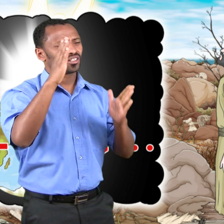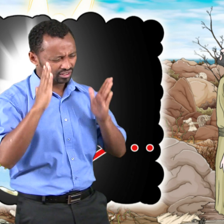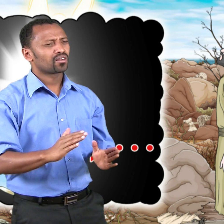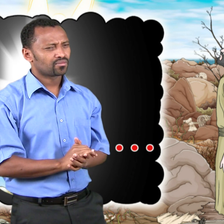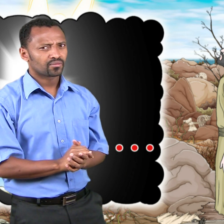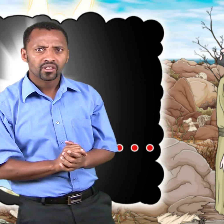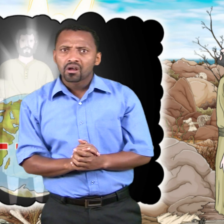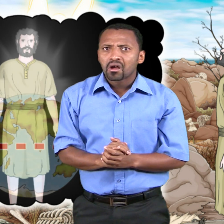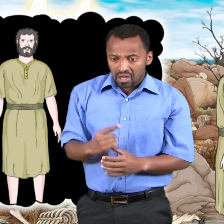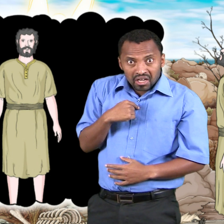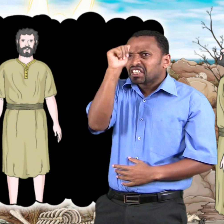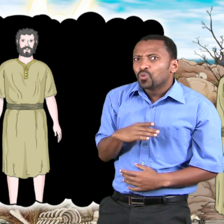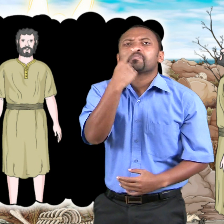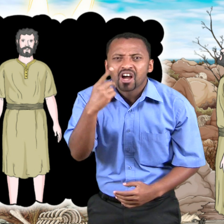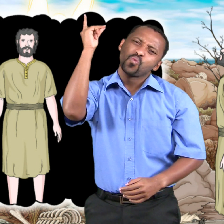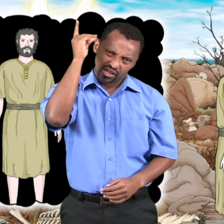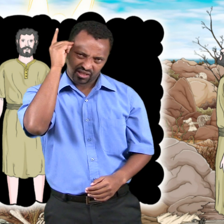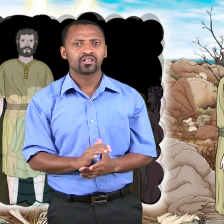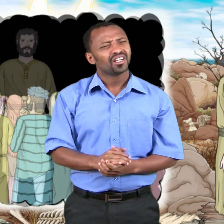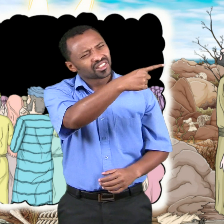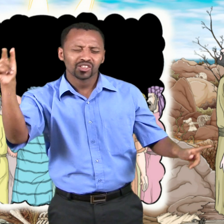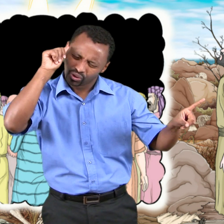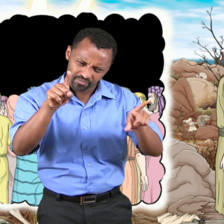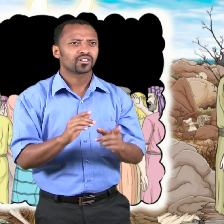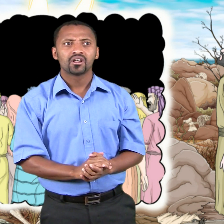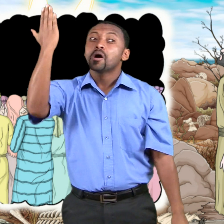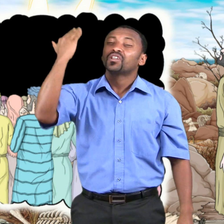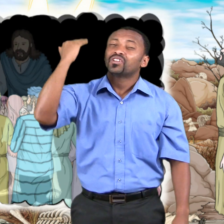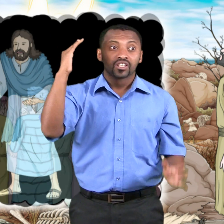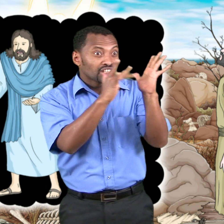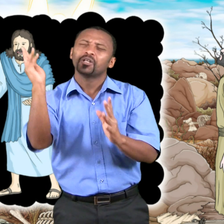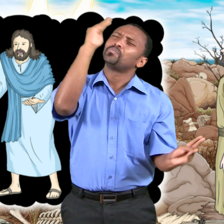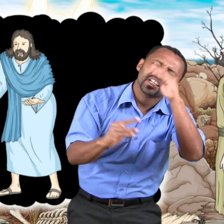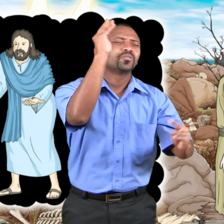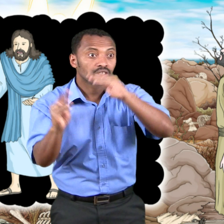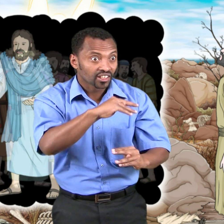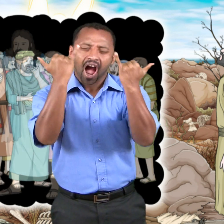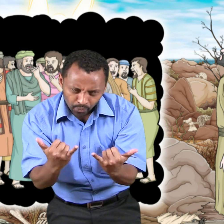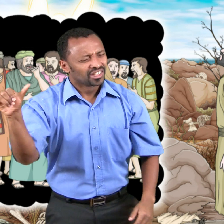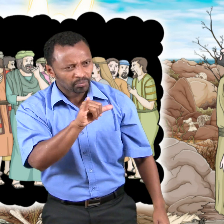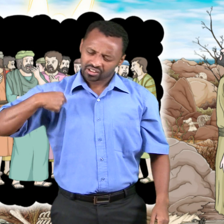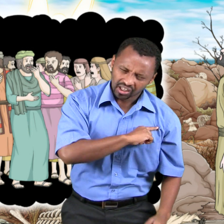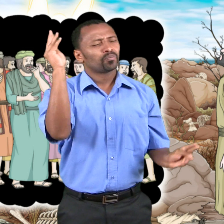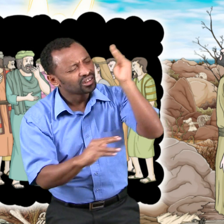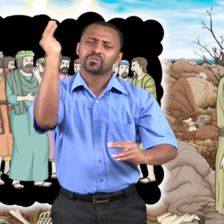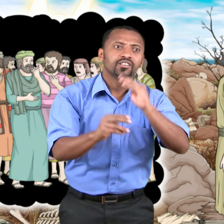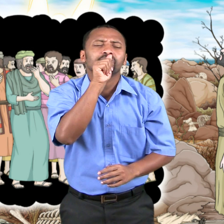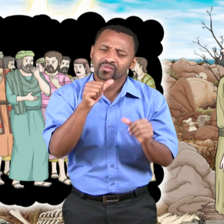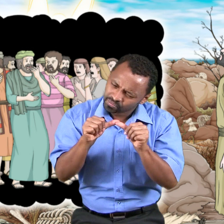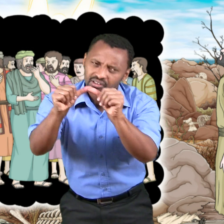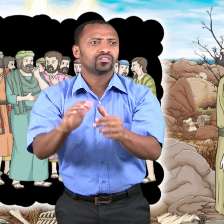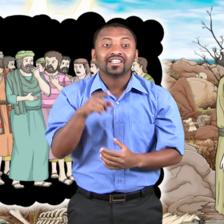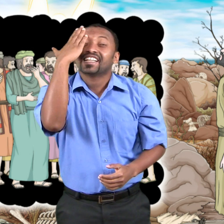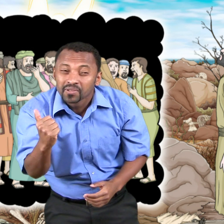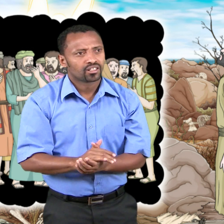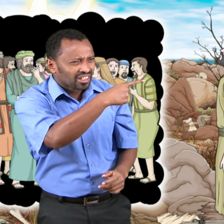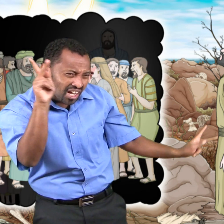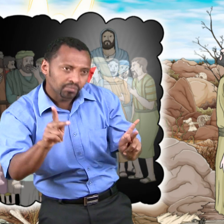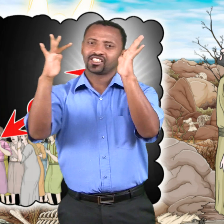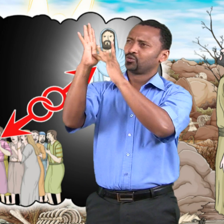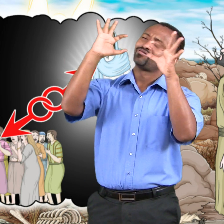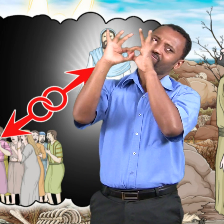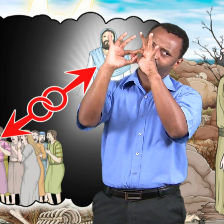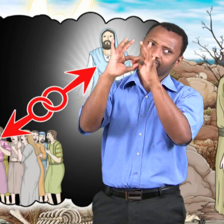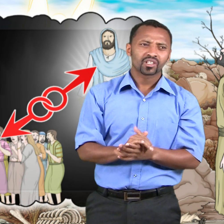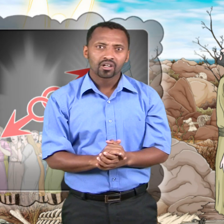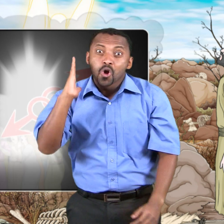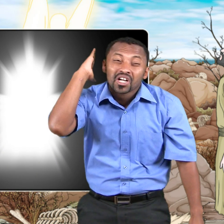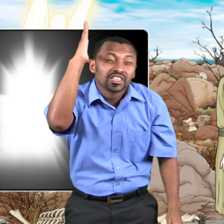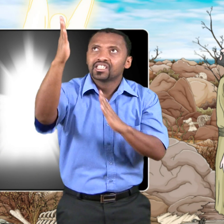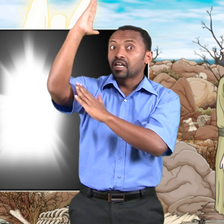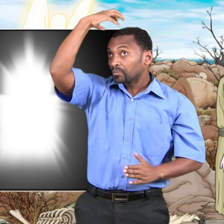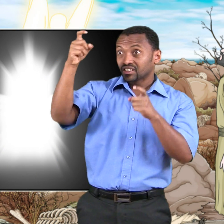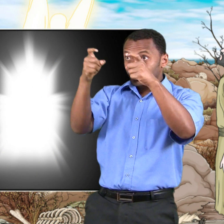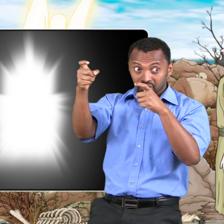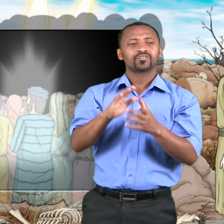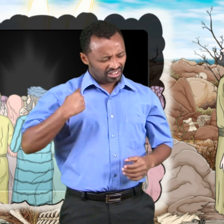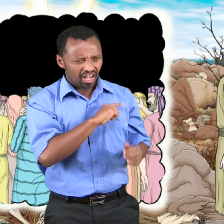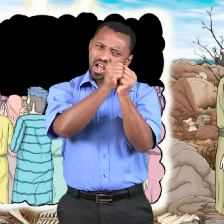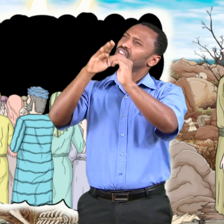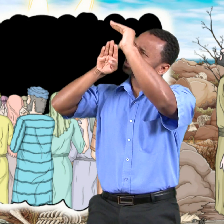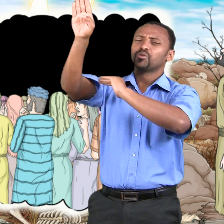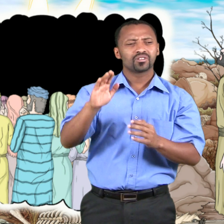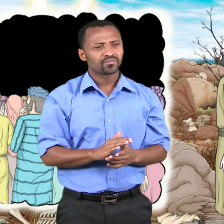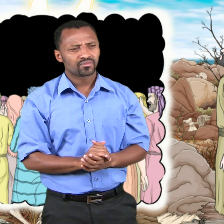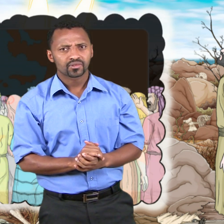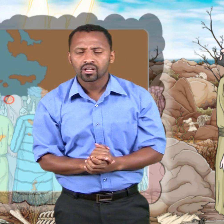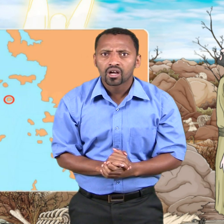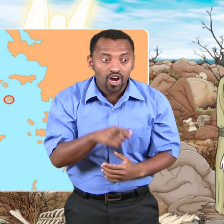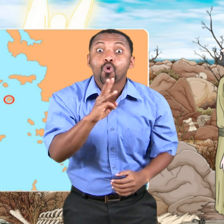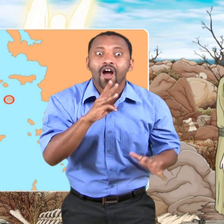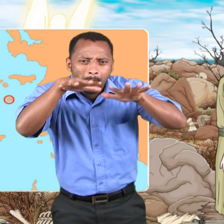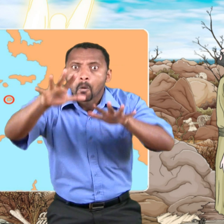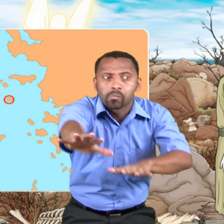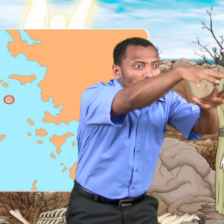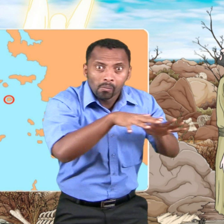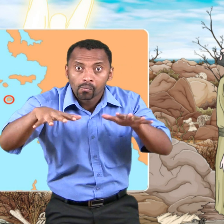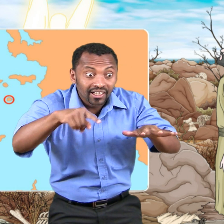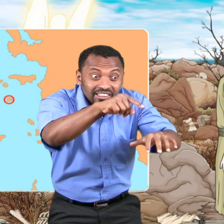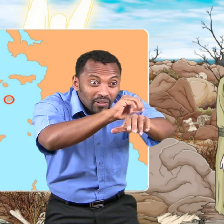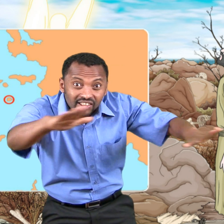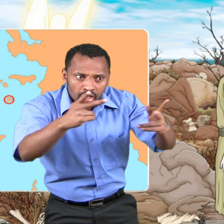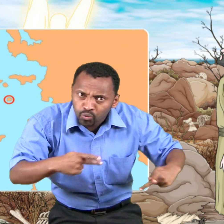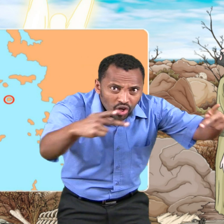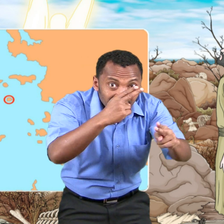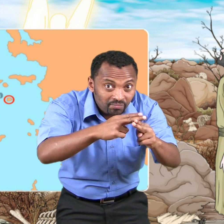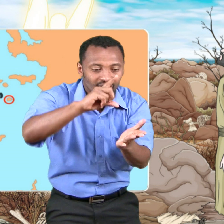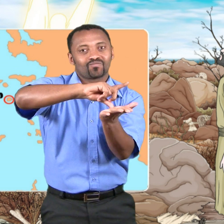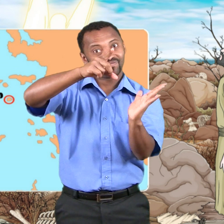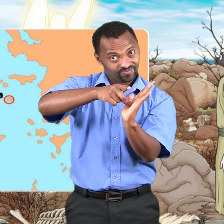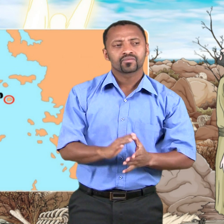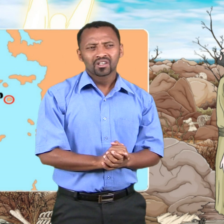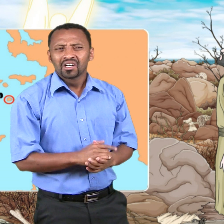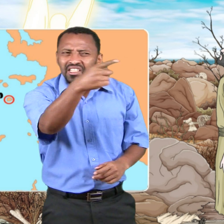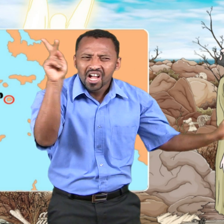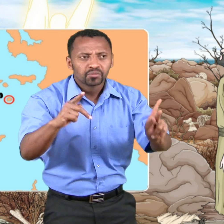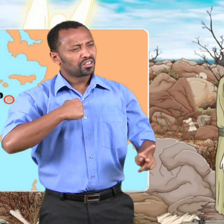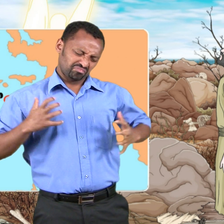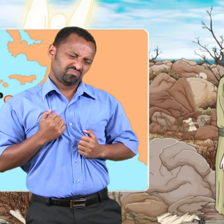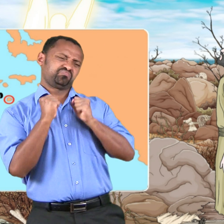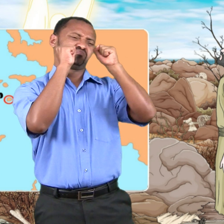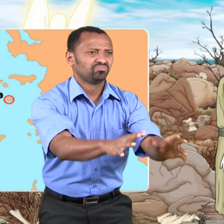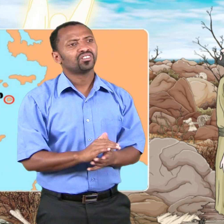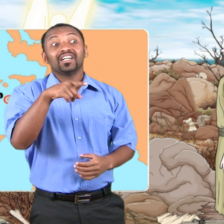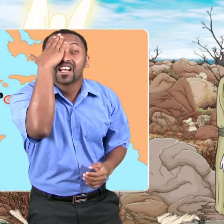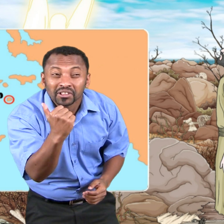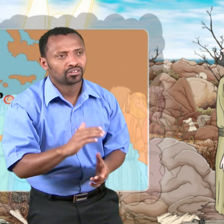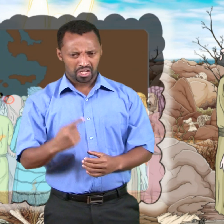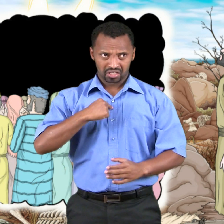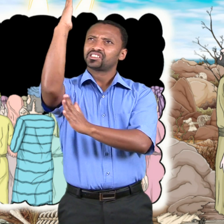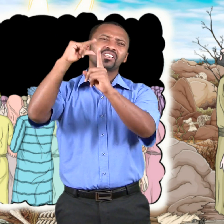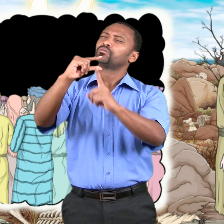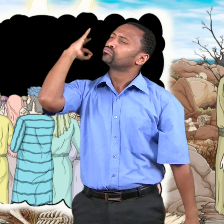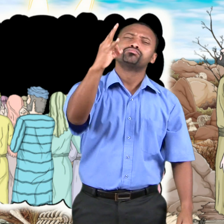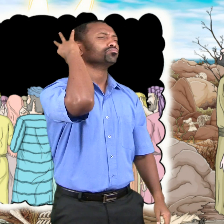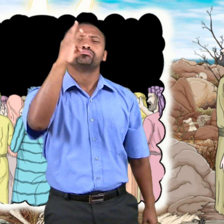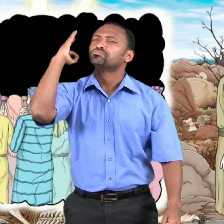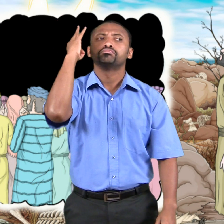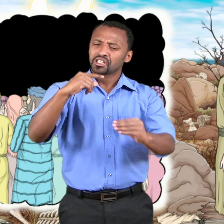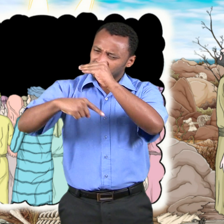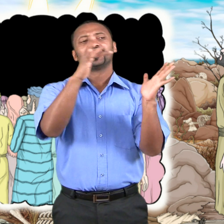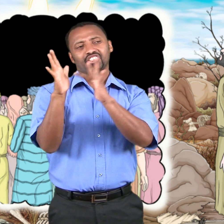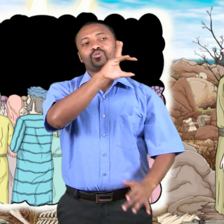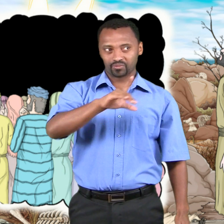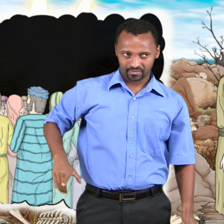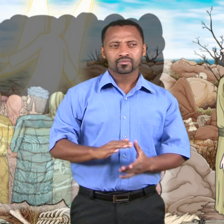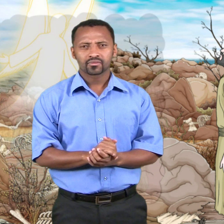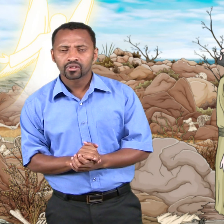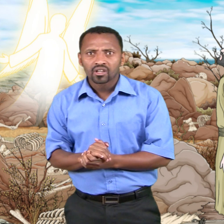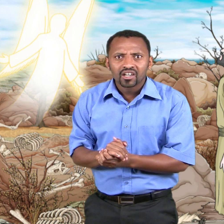I, John, your brother and partner in the tribulation and kingdom and perseverance that are in Jesus, was on the island of Patmos because of the word of God and my testimony about Jesus.